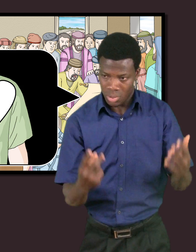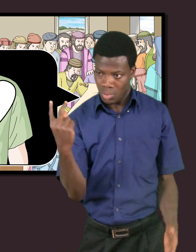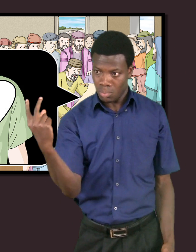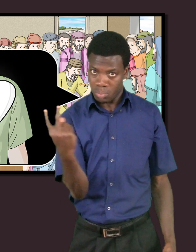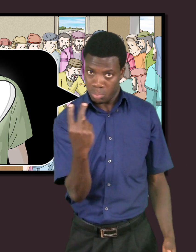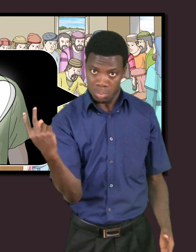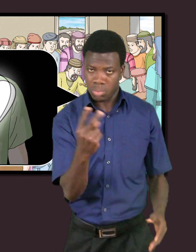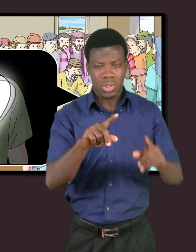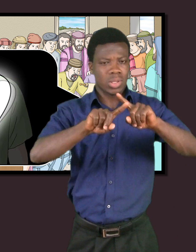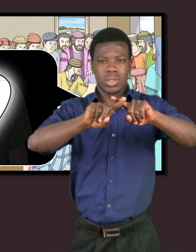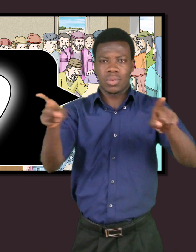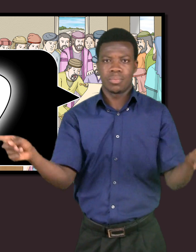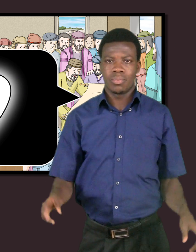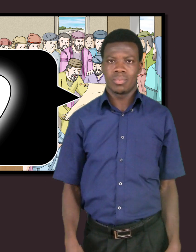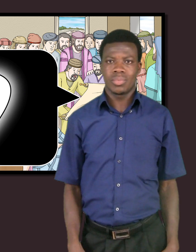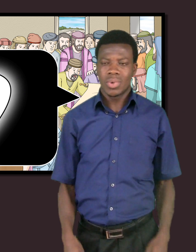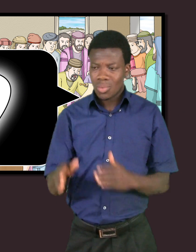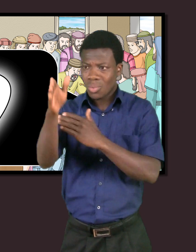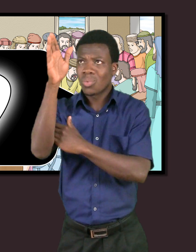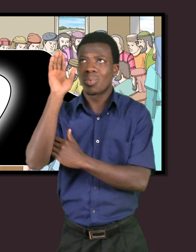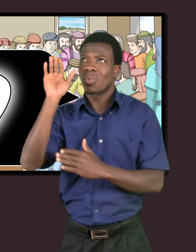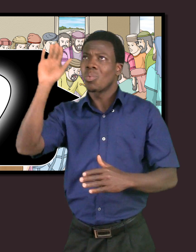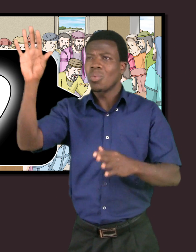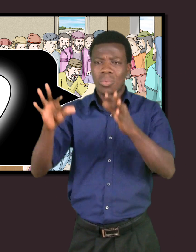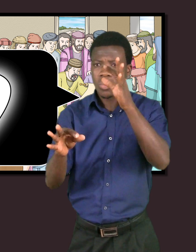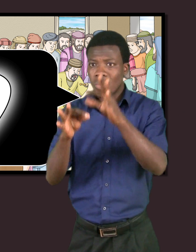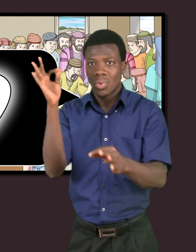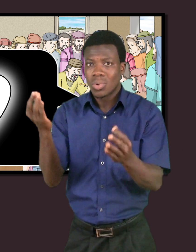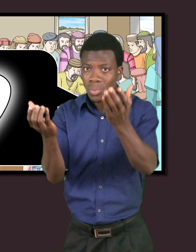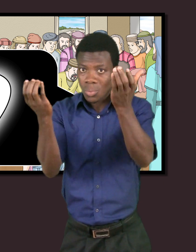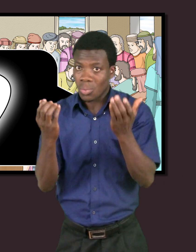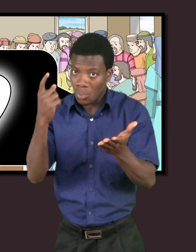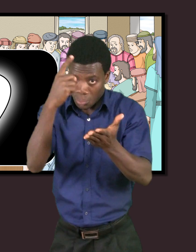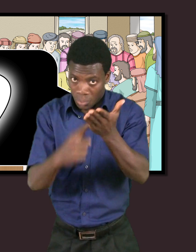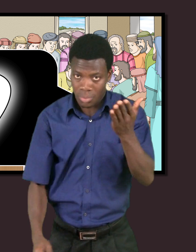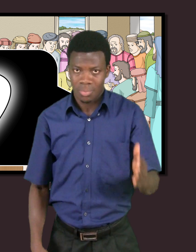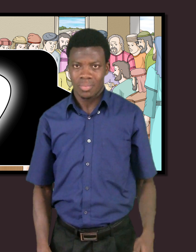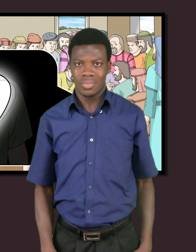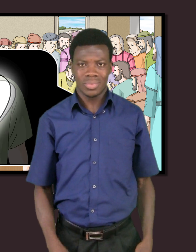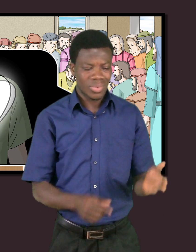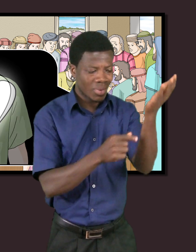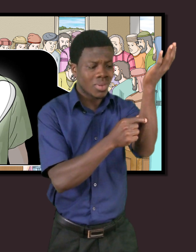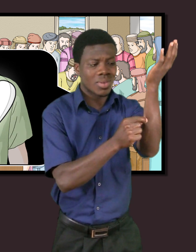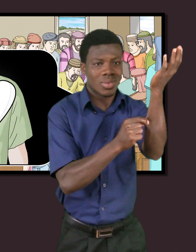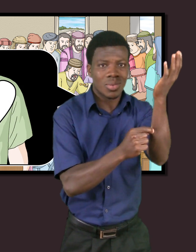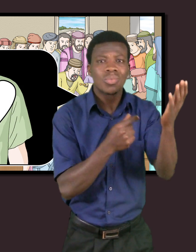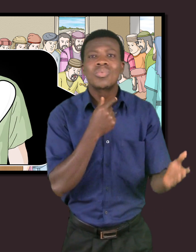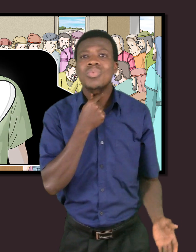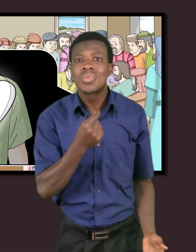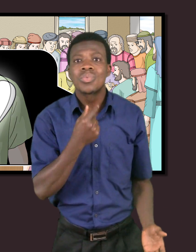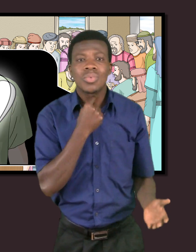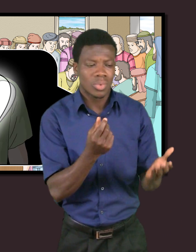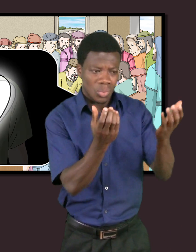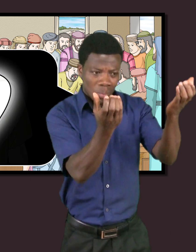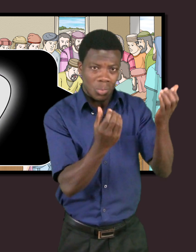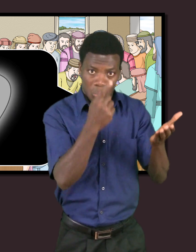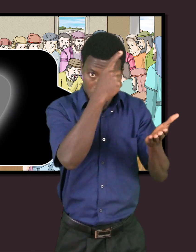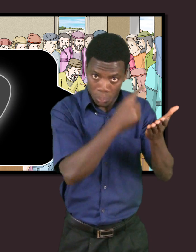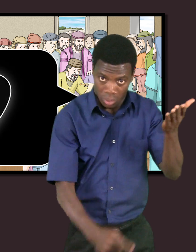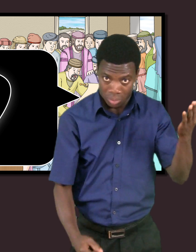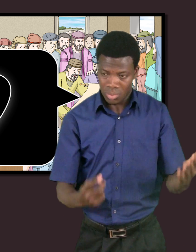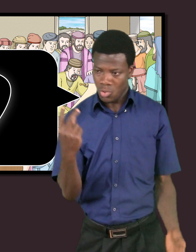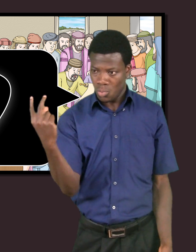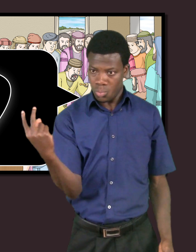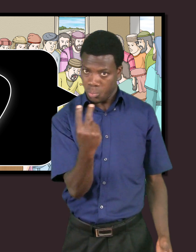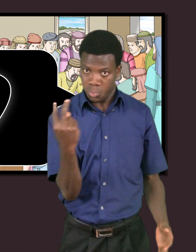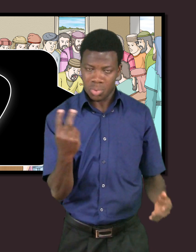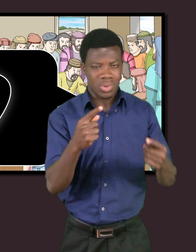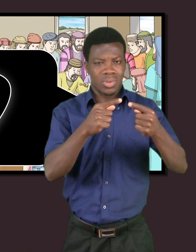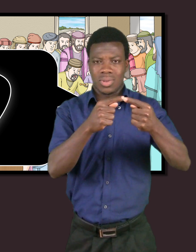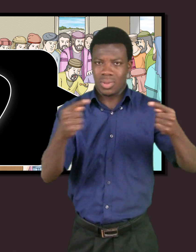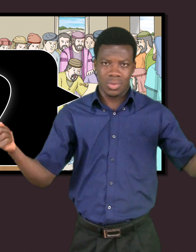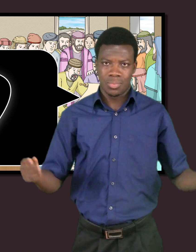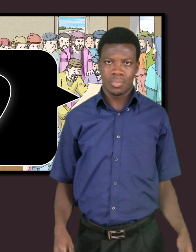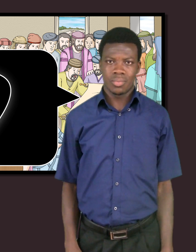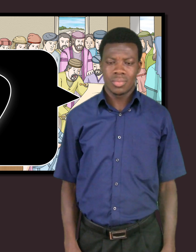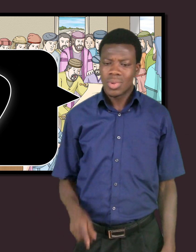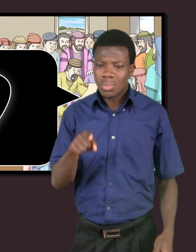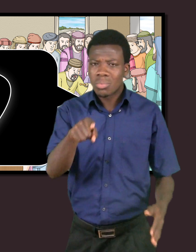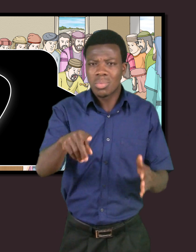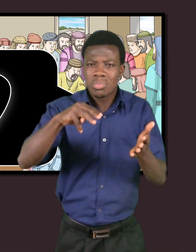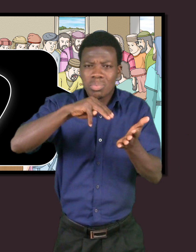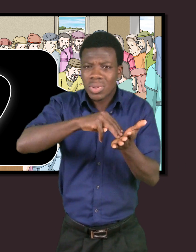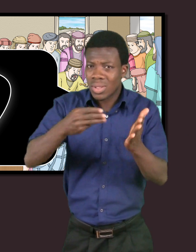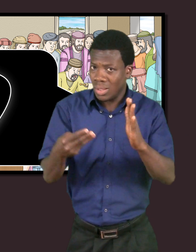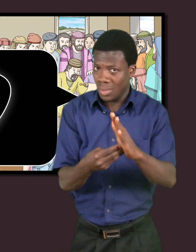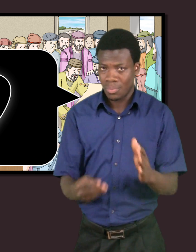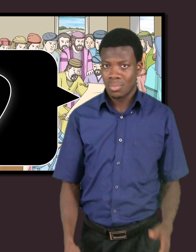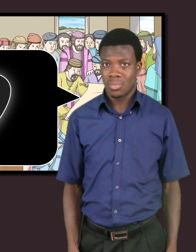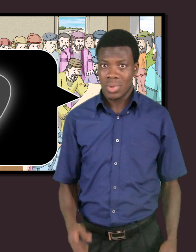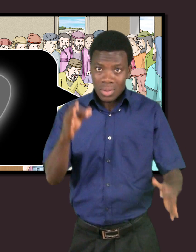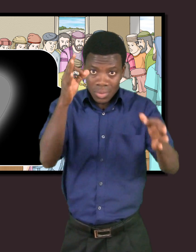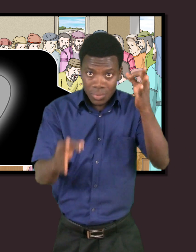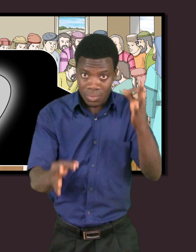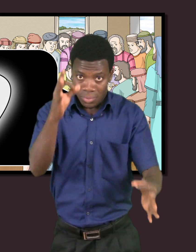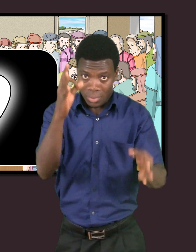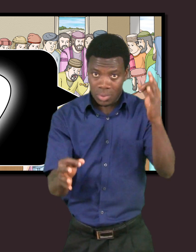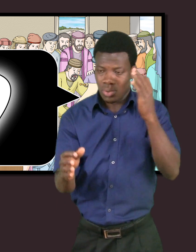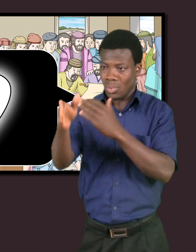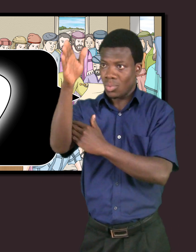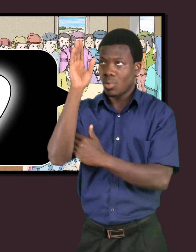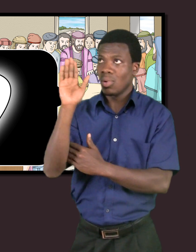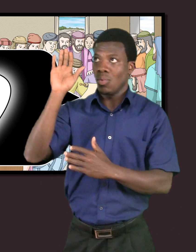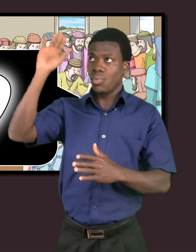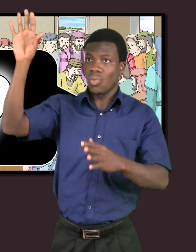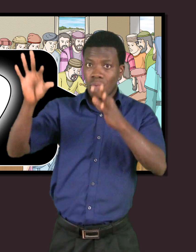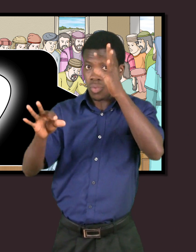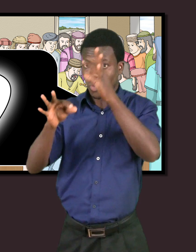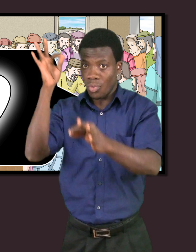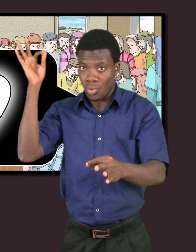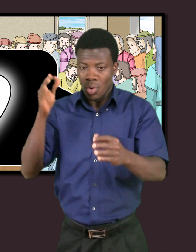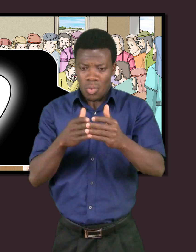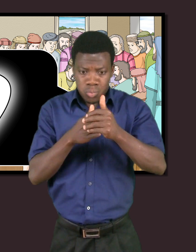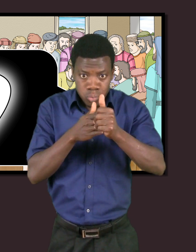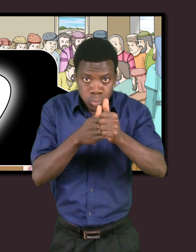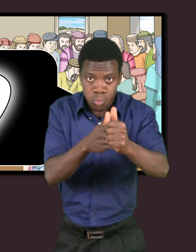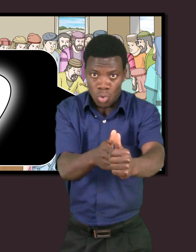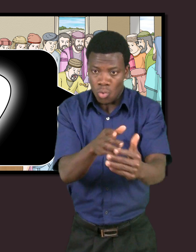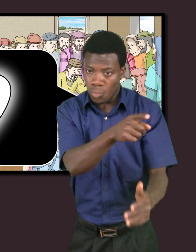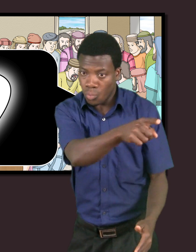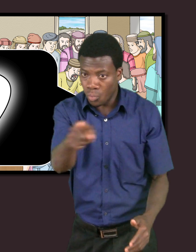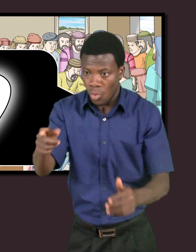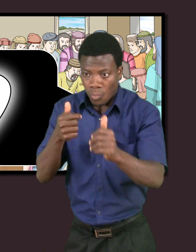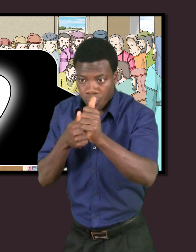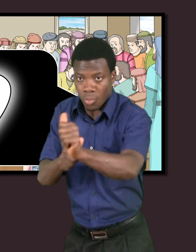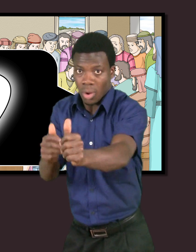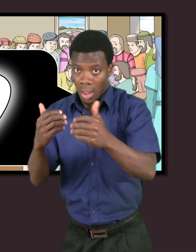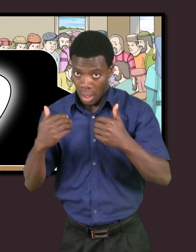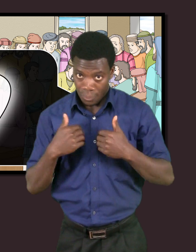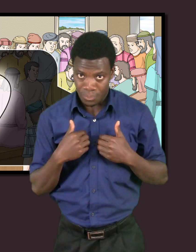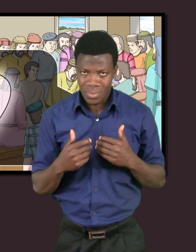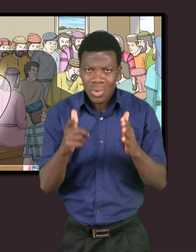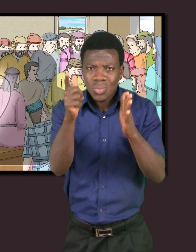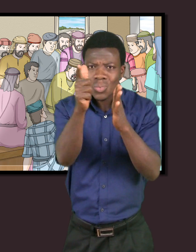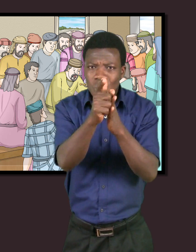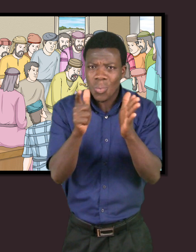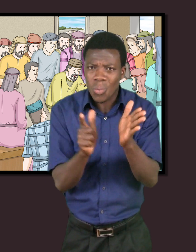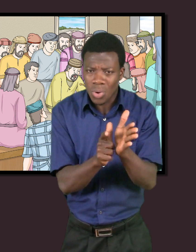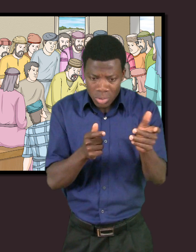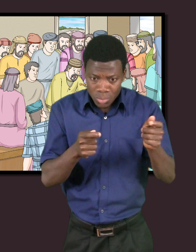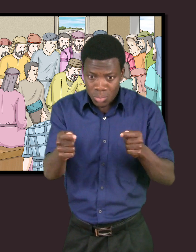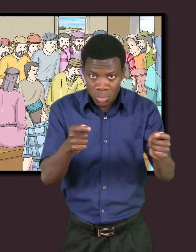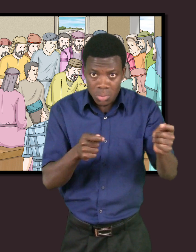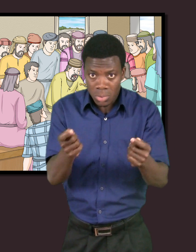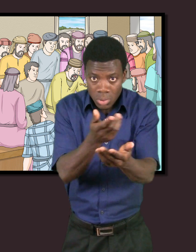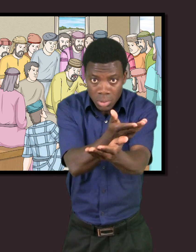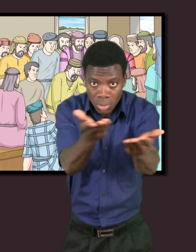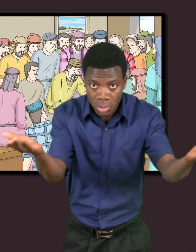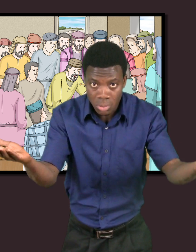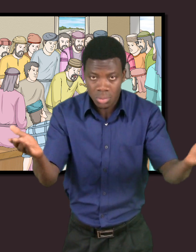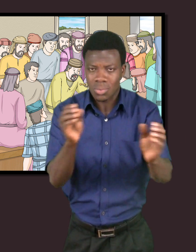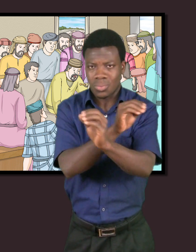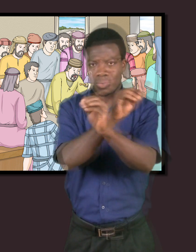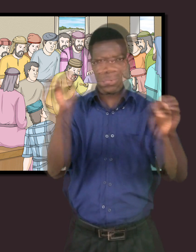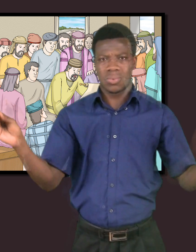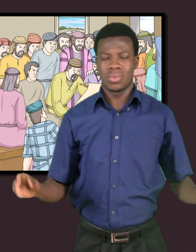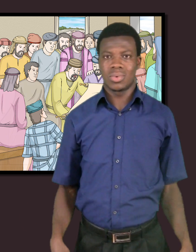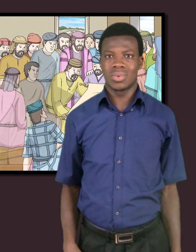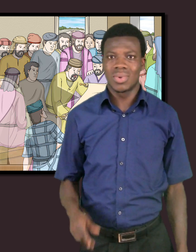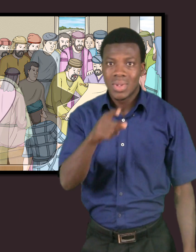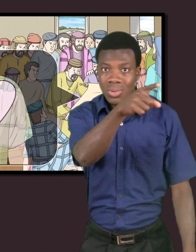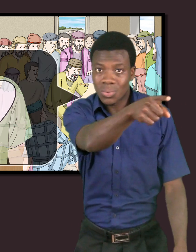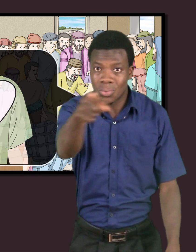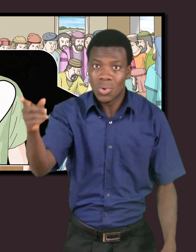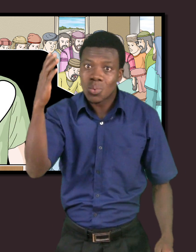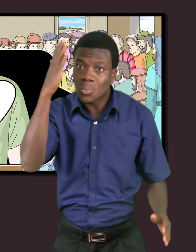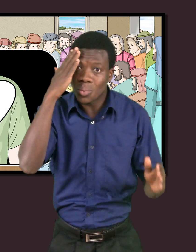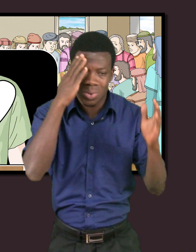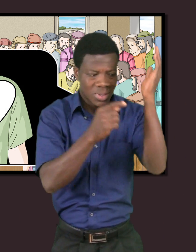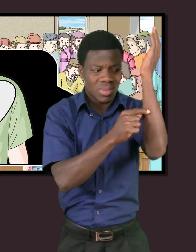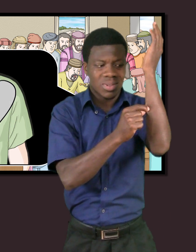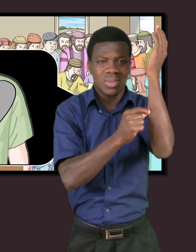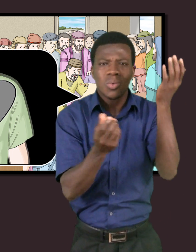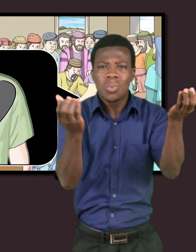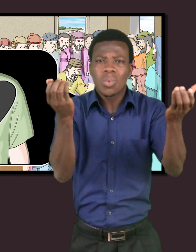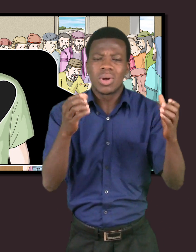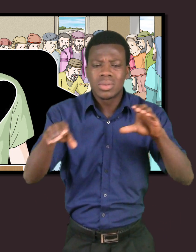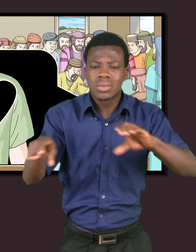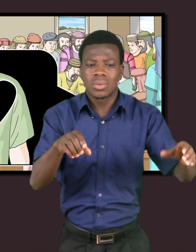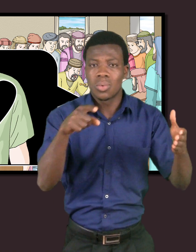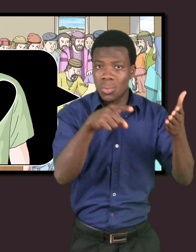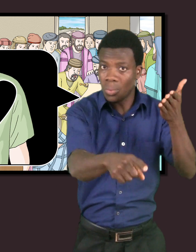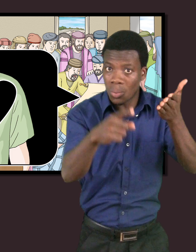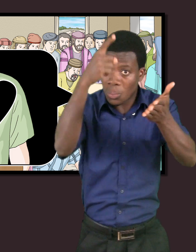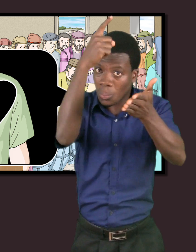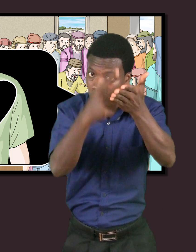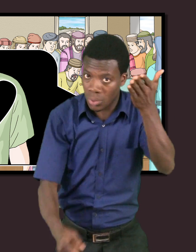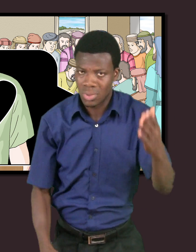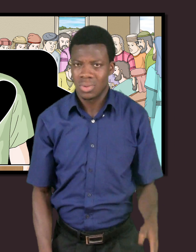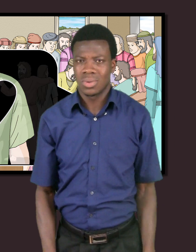They are opposed to each other, so that you do not do what you want. But if you are led by the Spirit, you are not under the law.